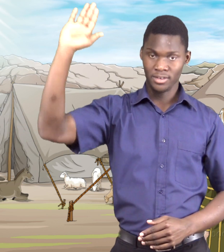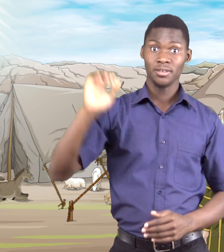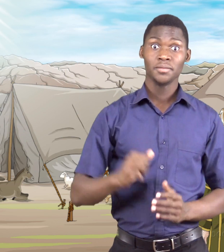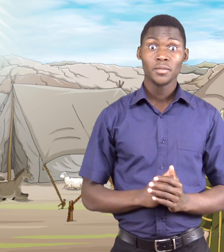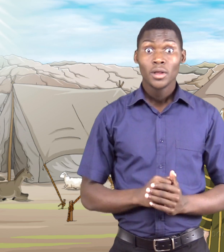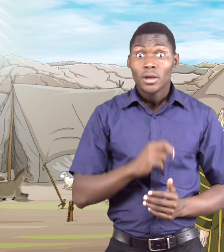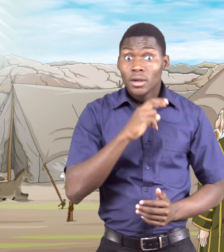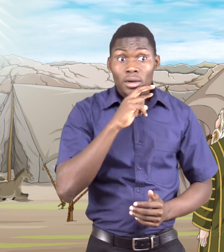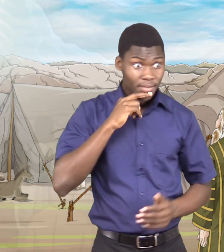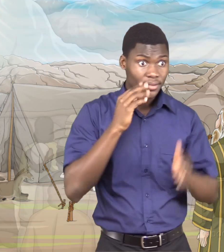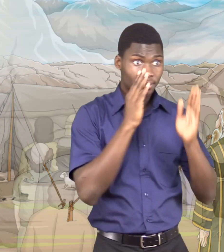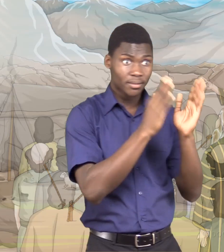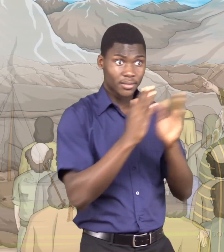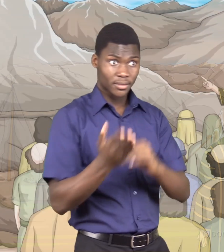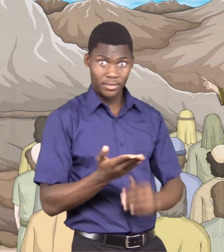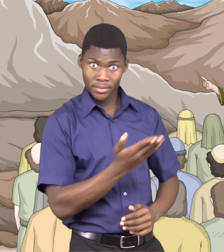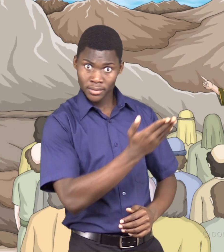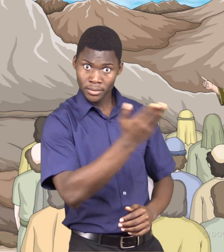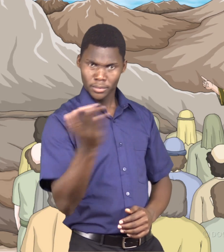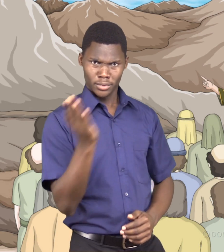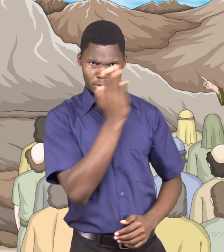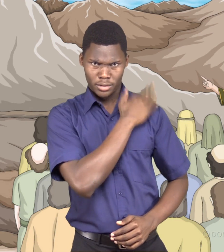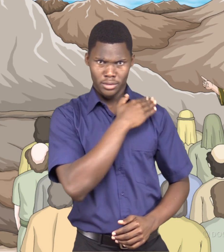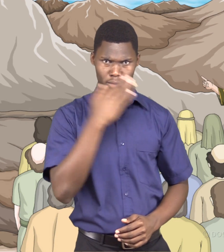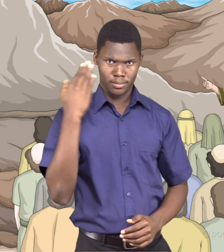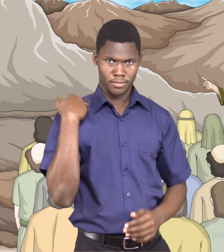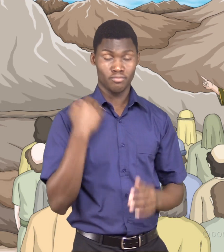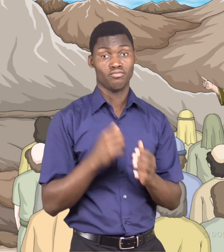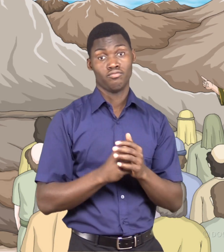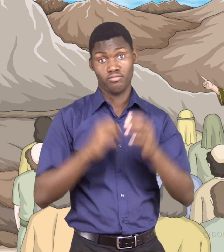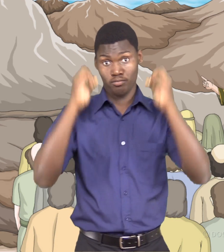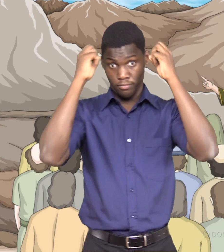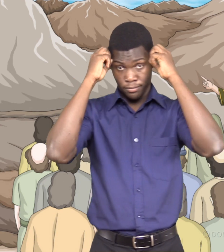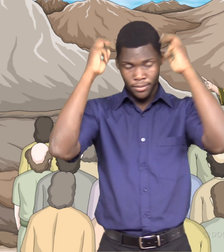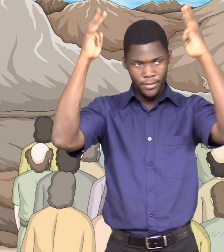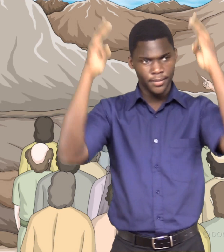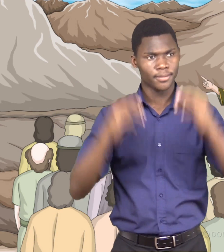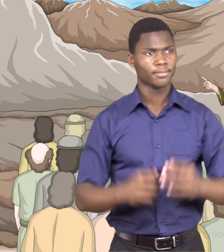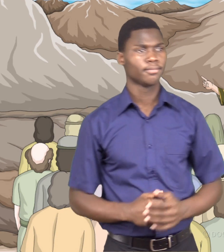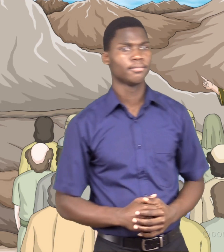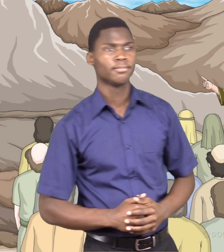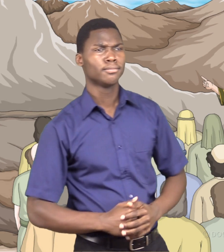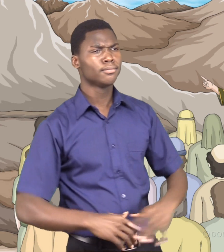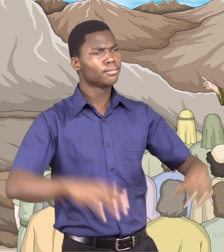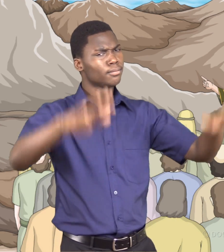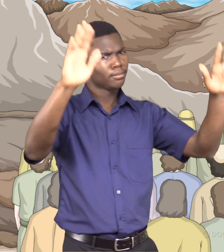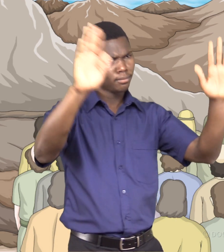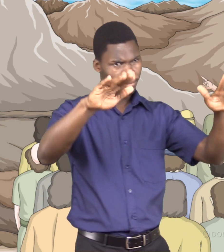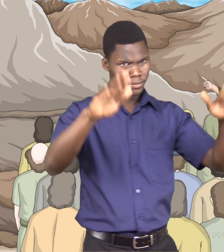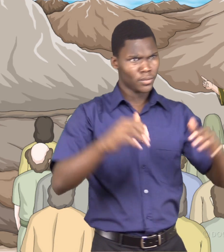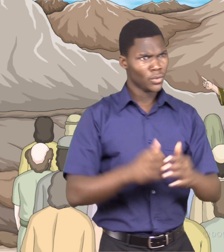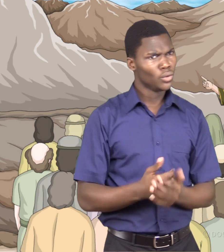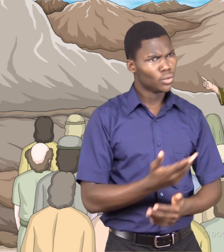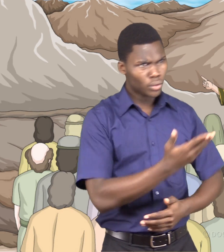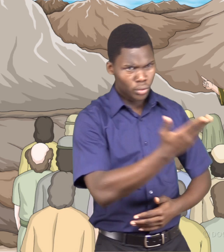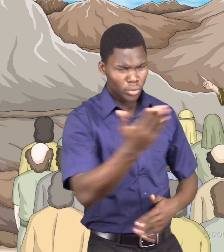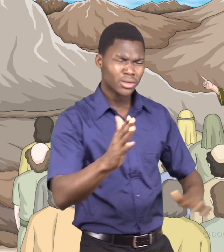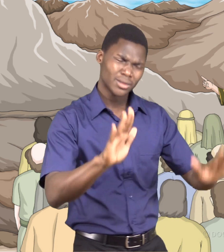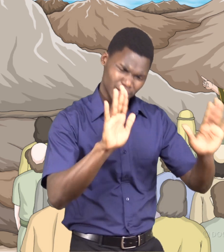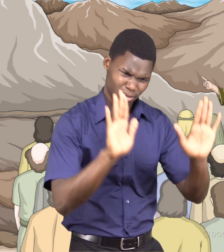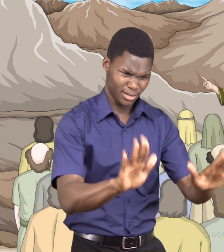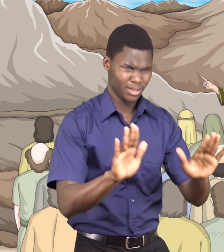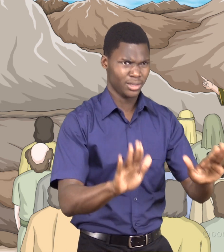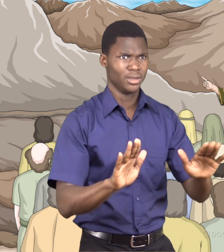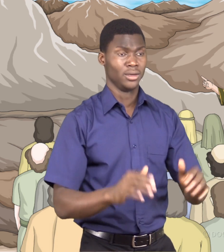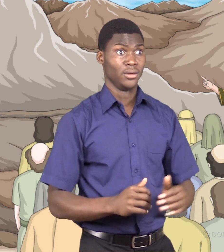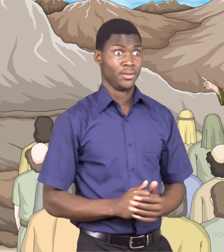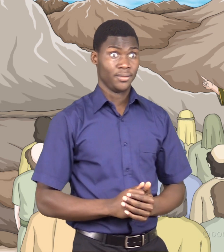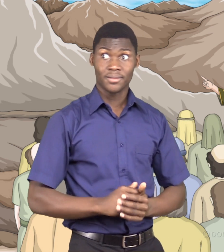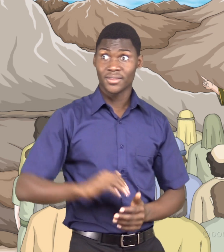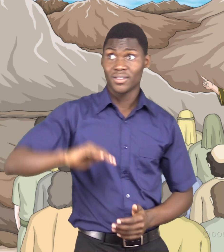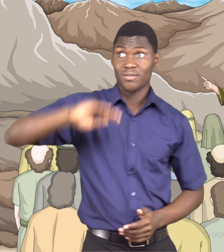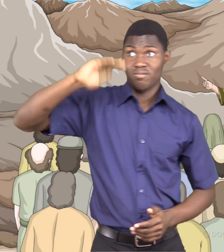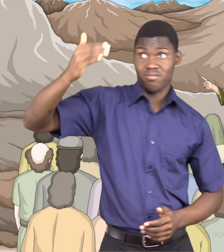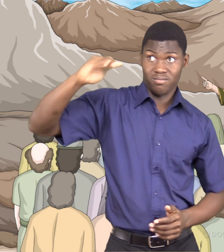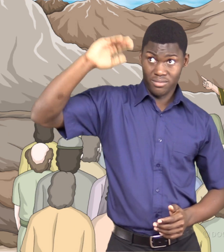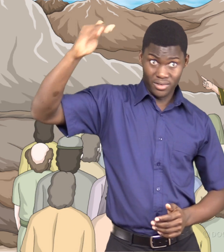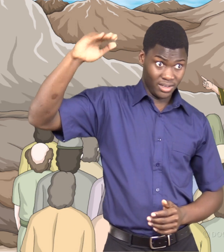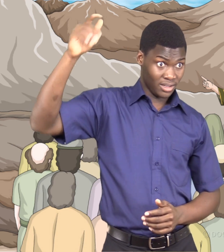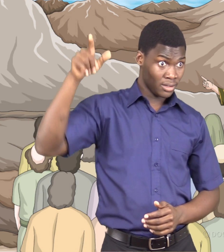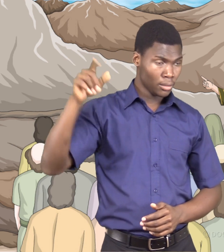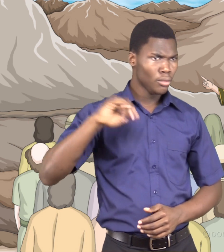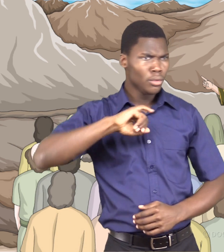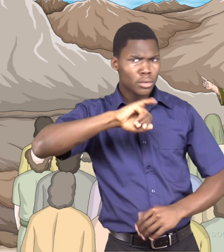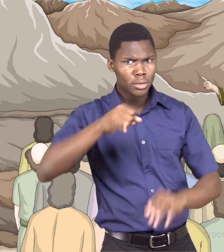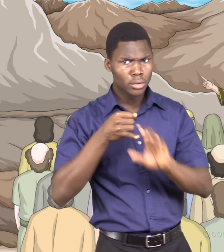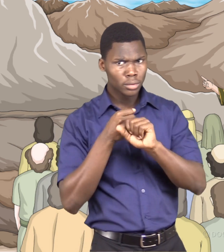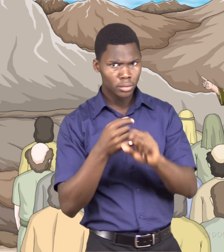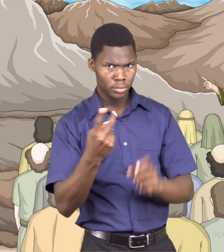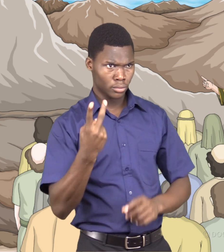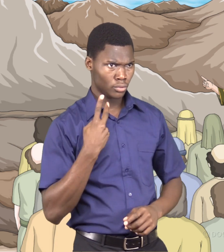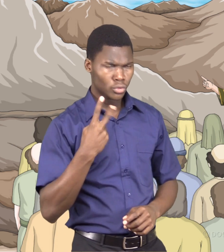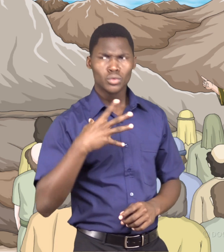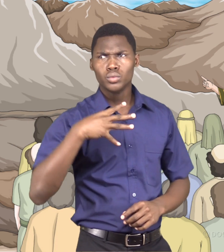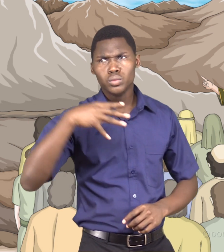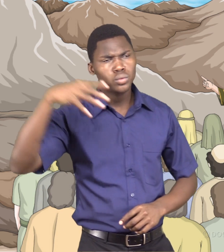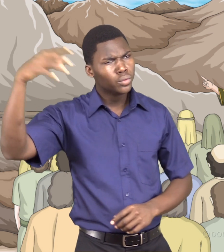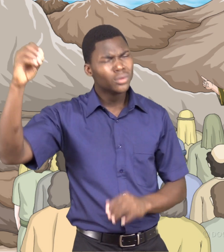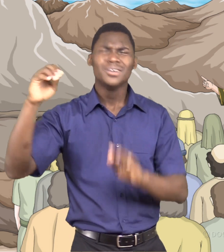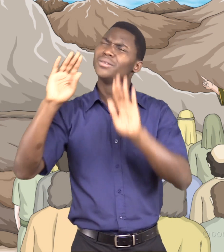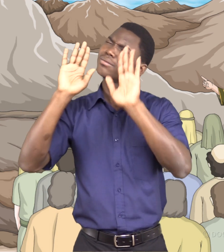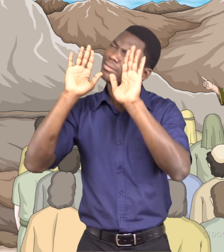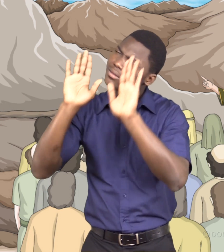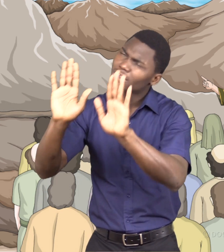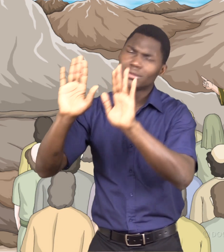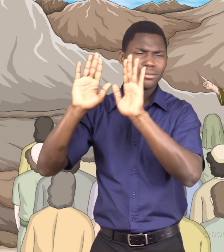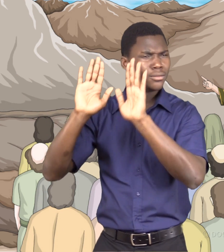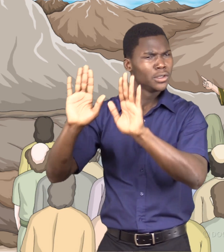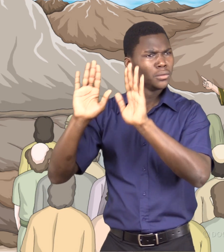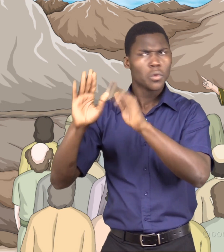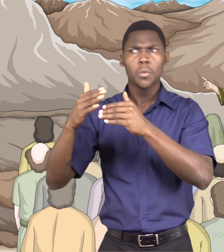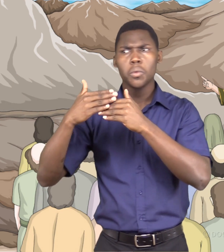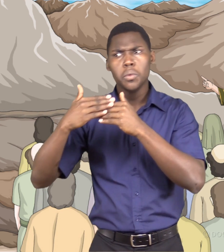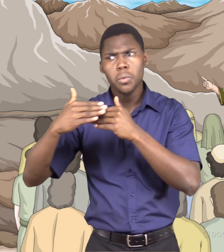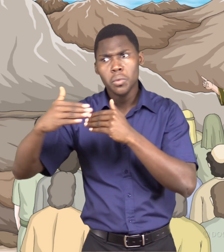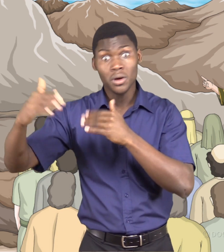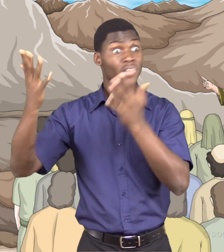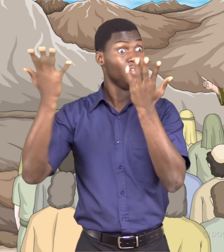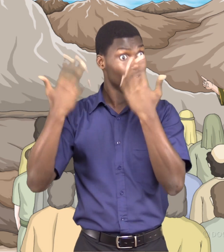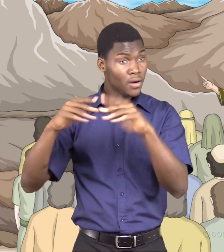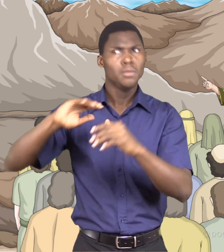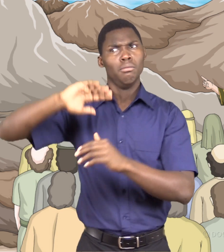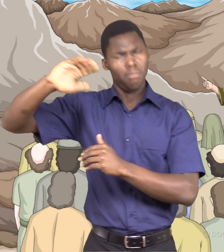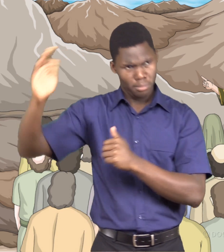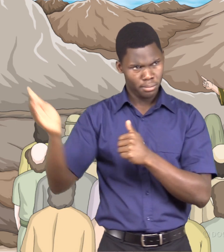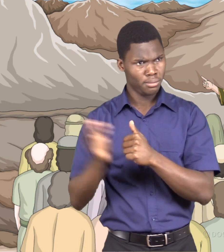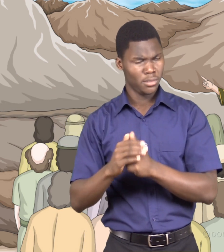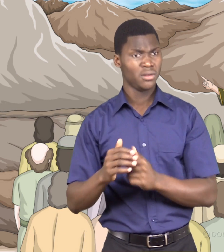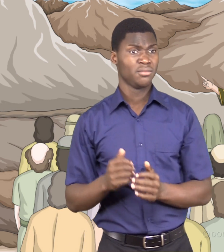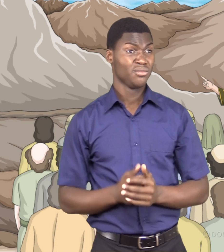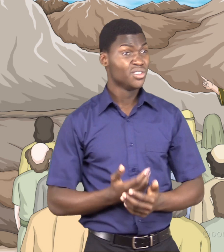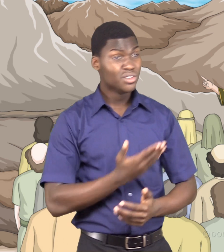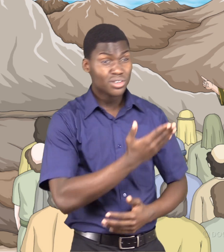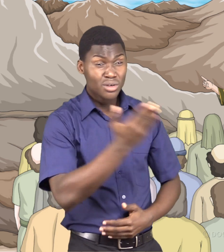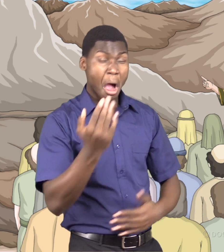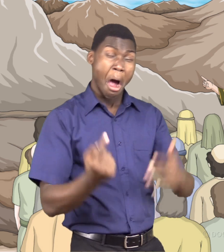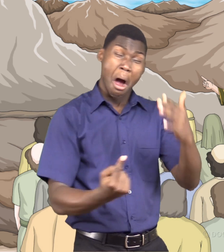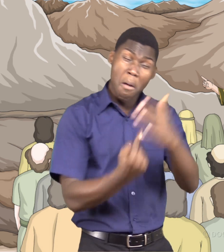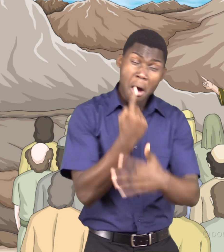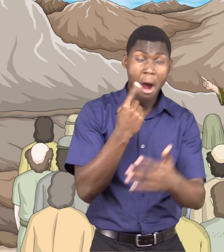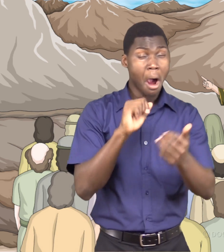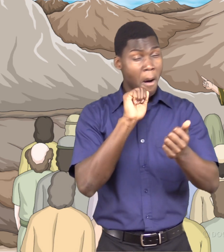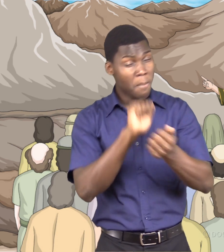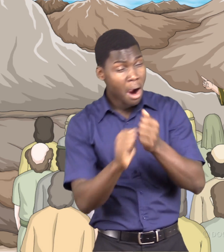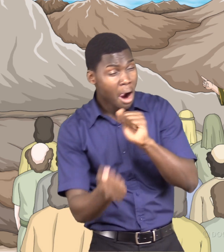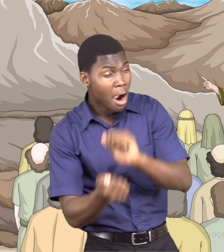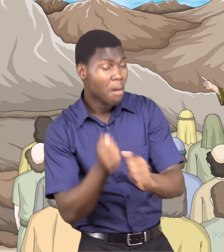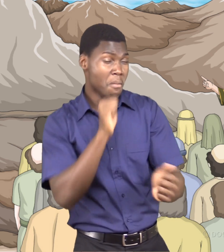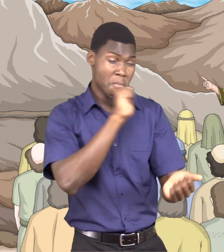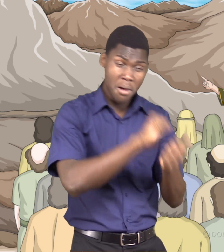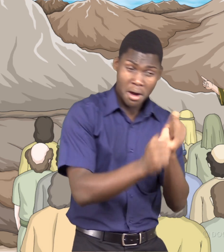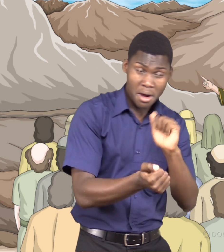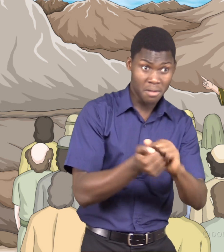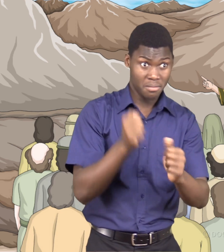And he said to the elders, “Wait here for us until we return to you.